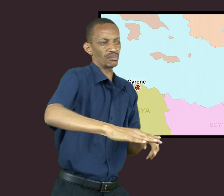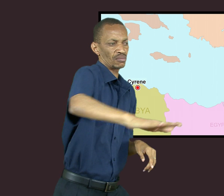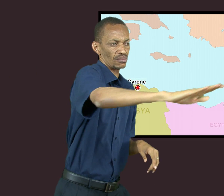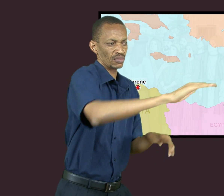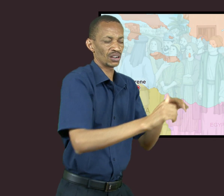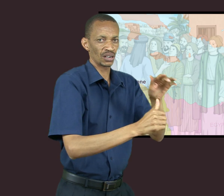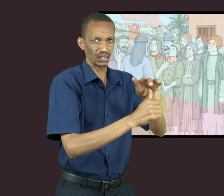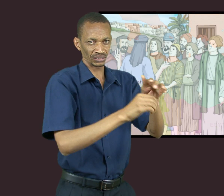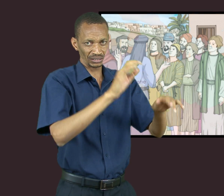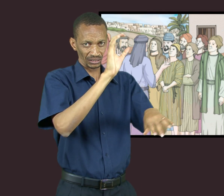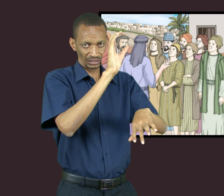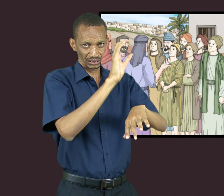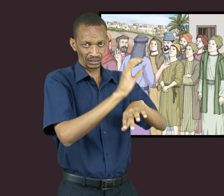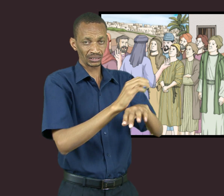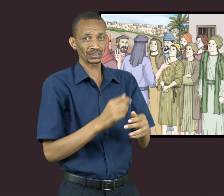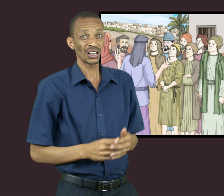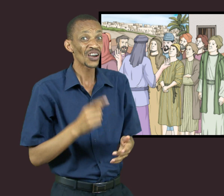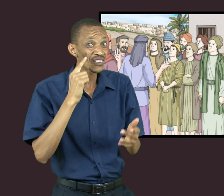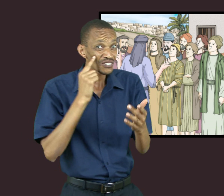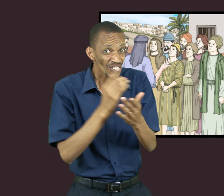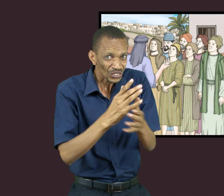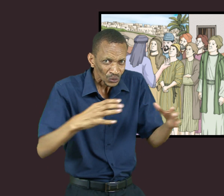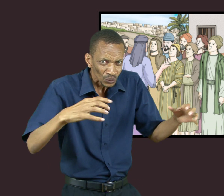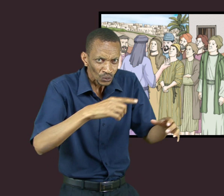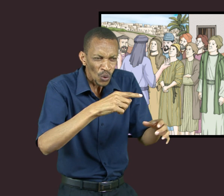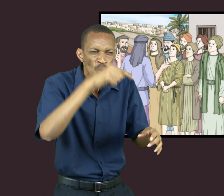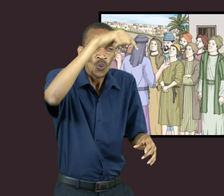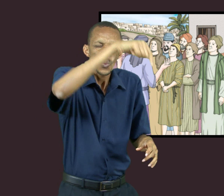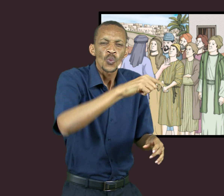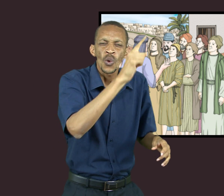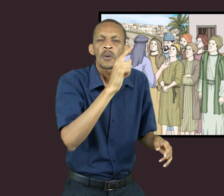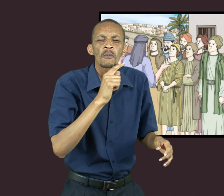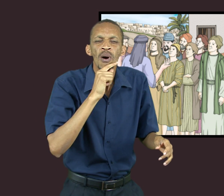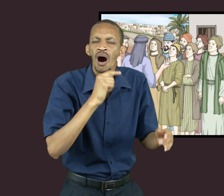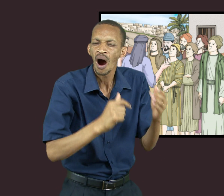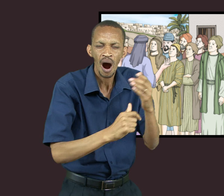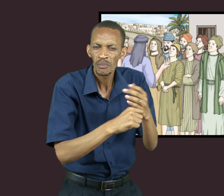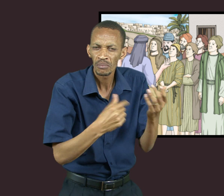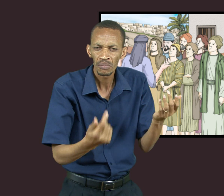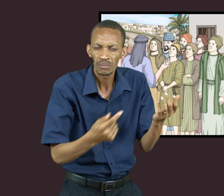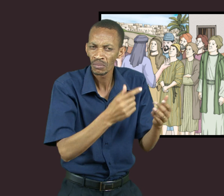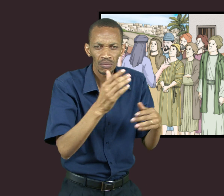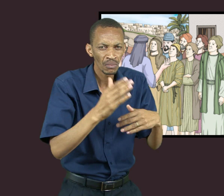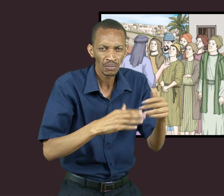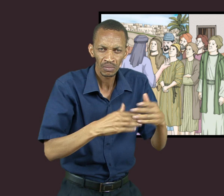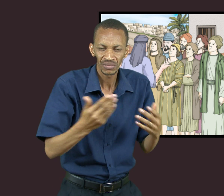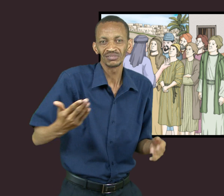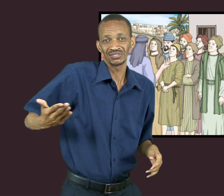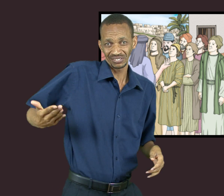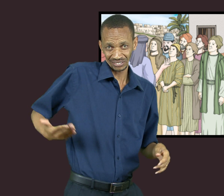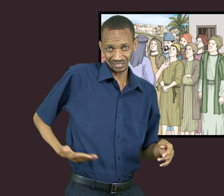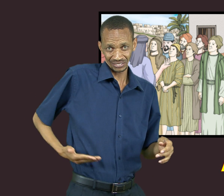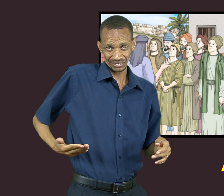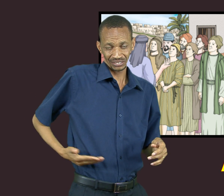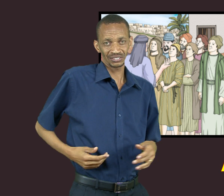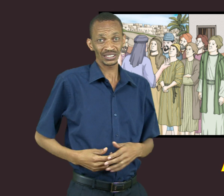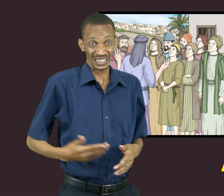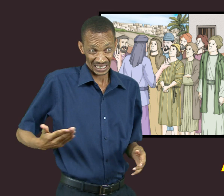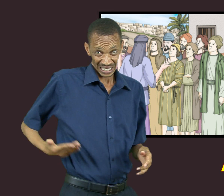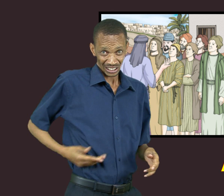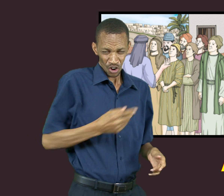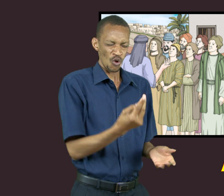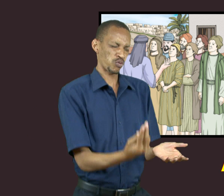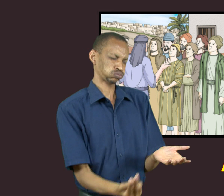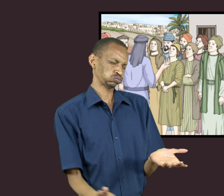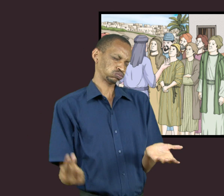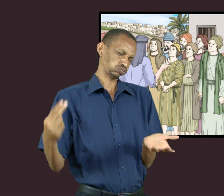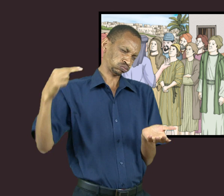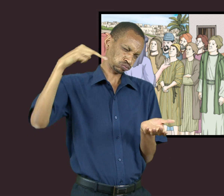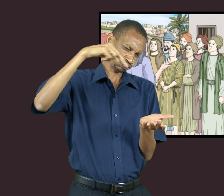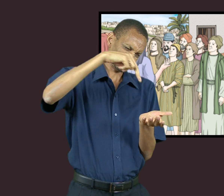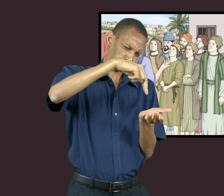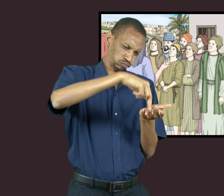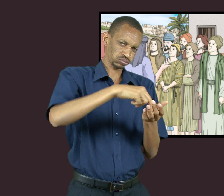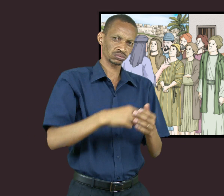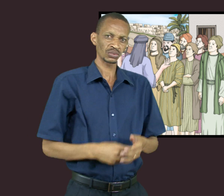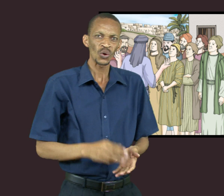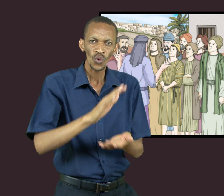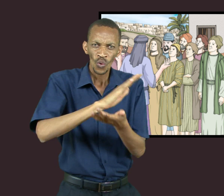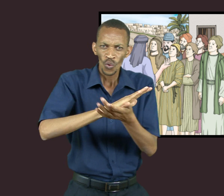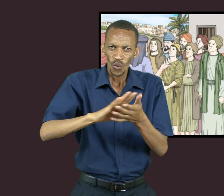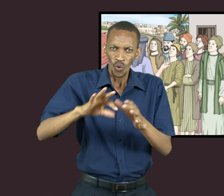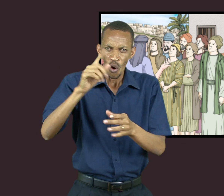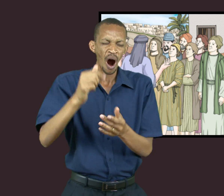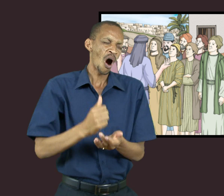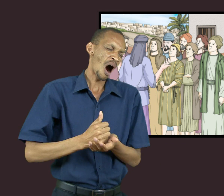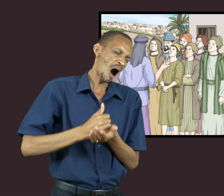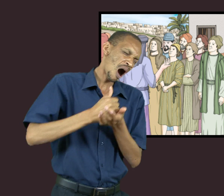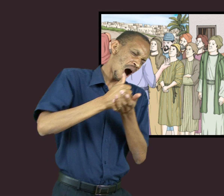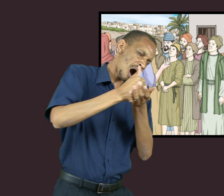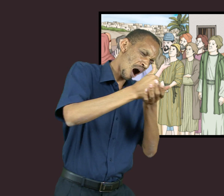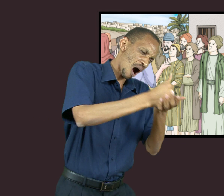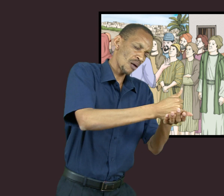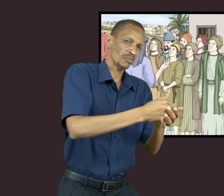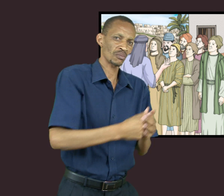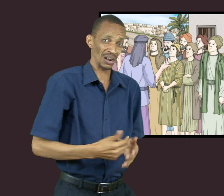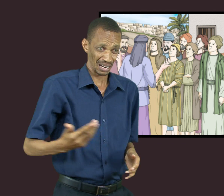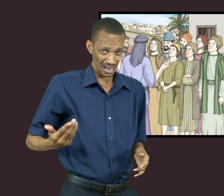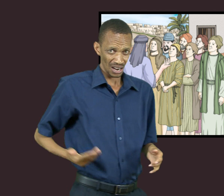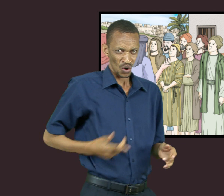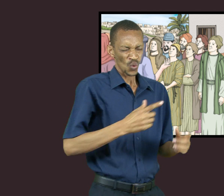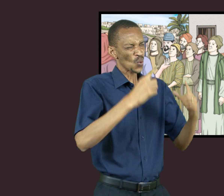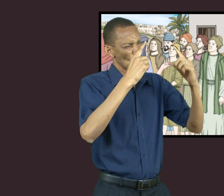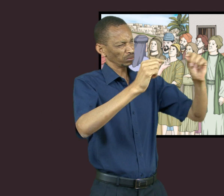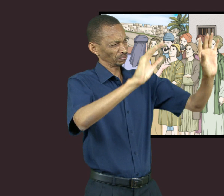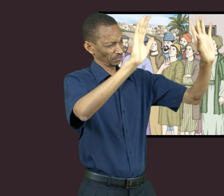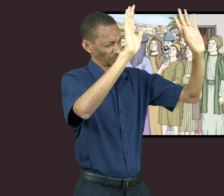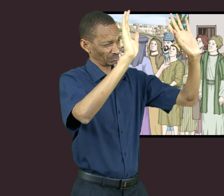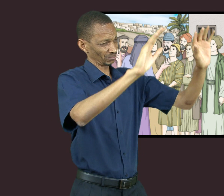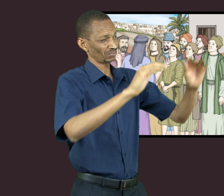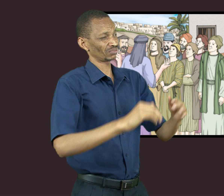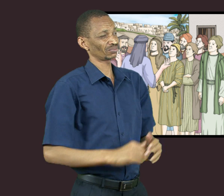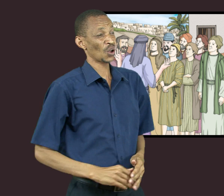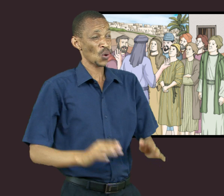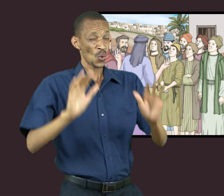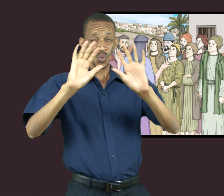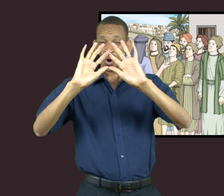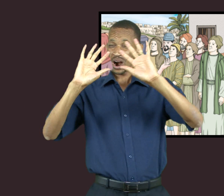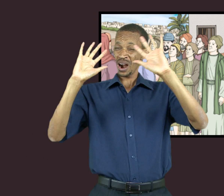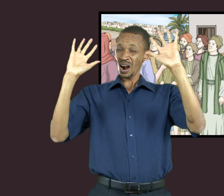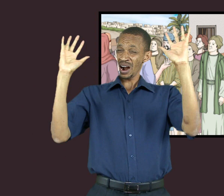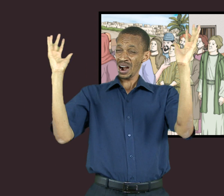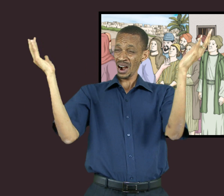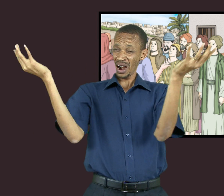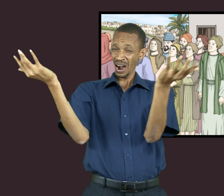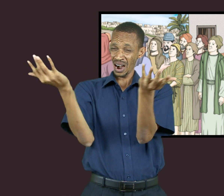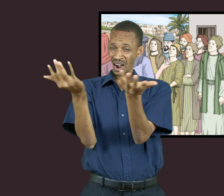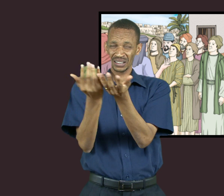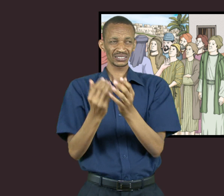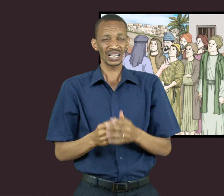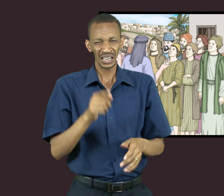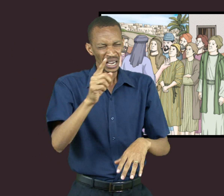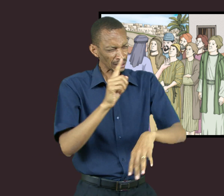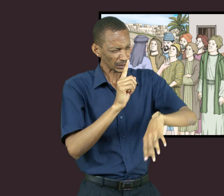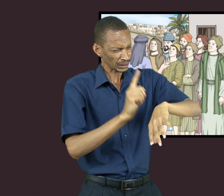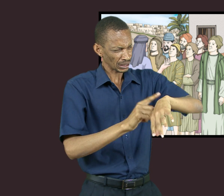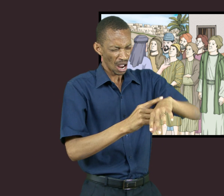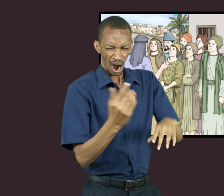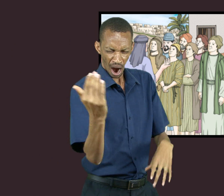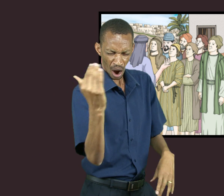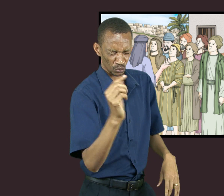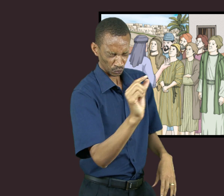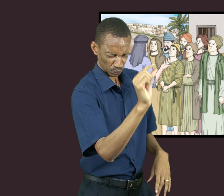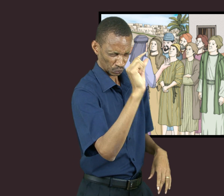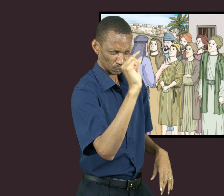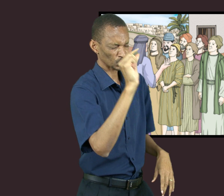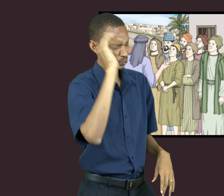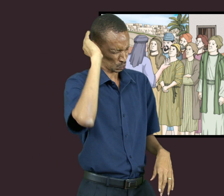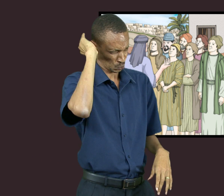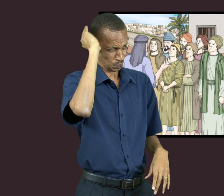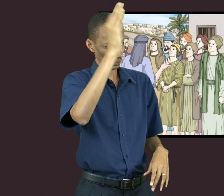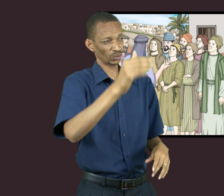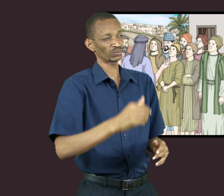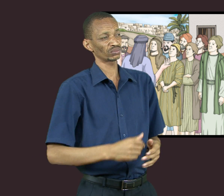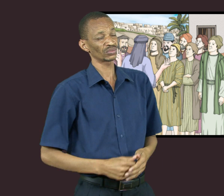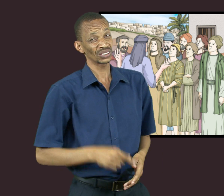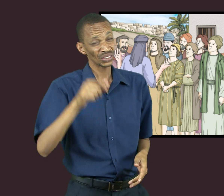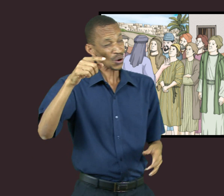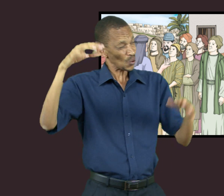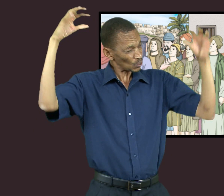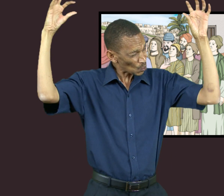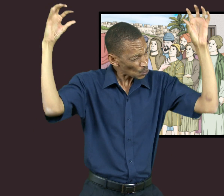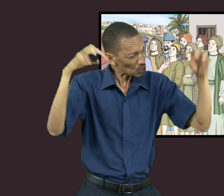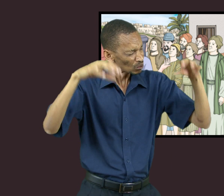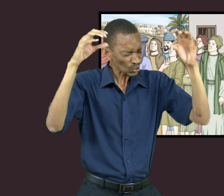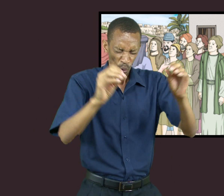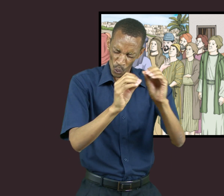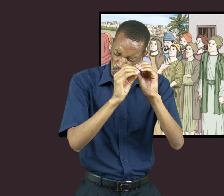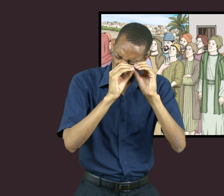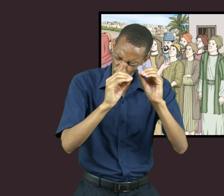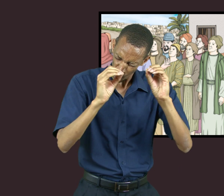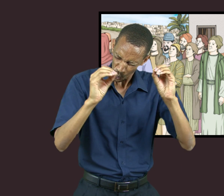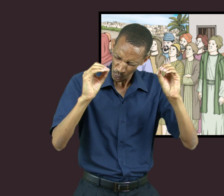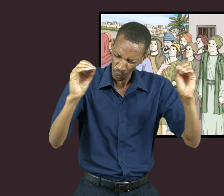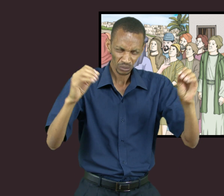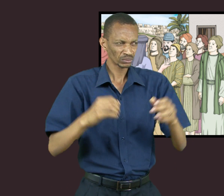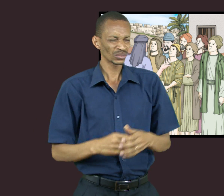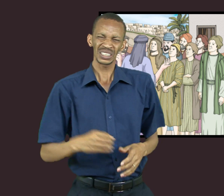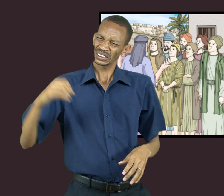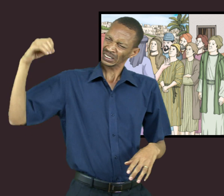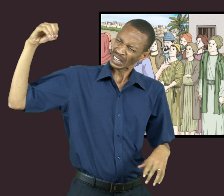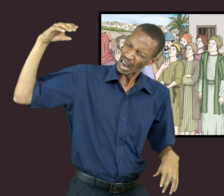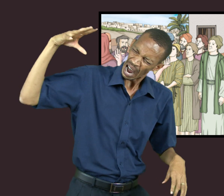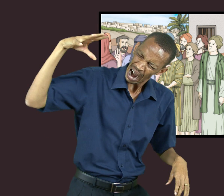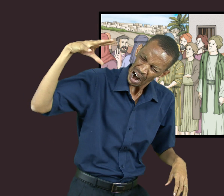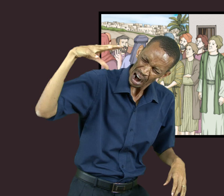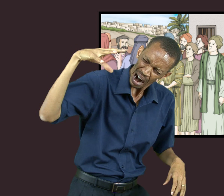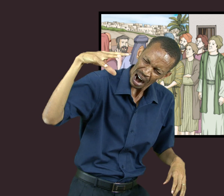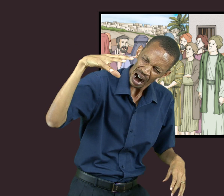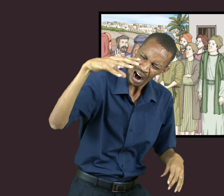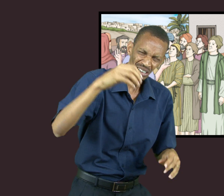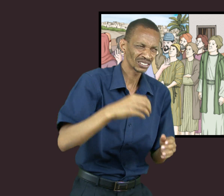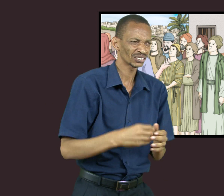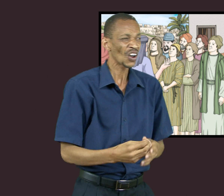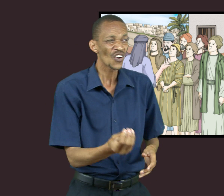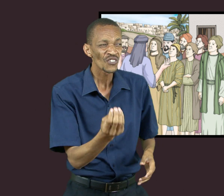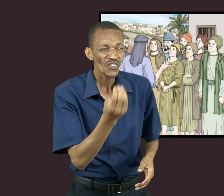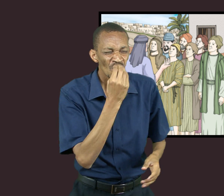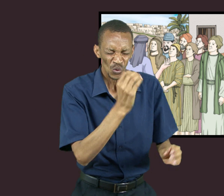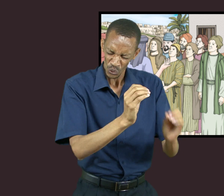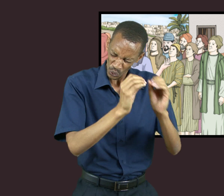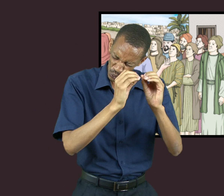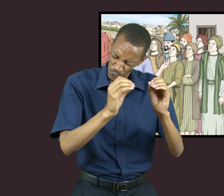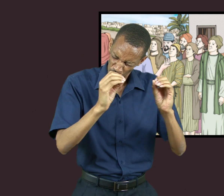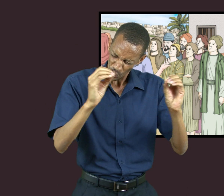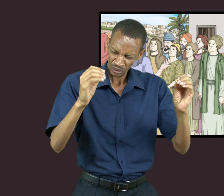One of them named Agabus stood up and predicted through the Spirit that a great famine would sweep across the whole world.